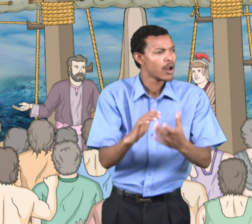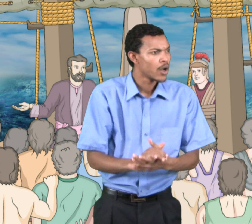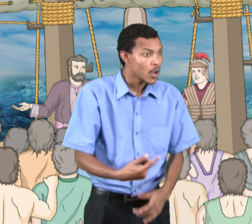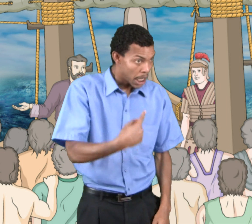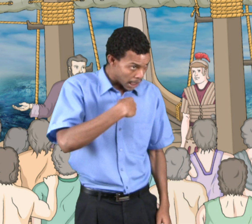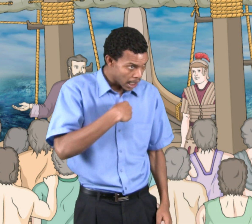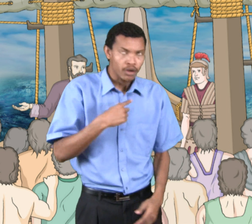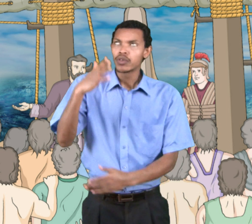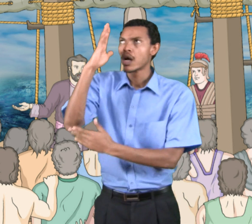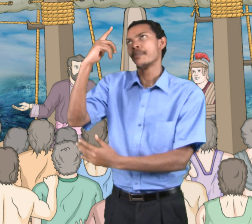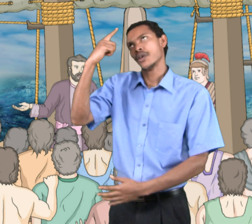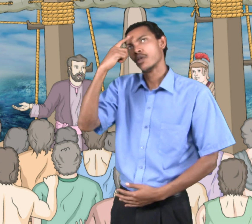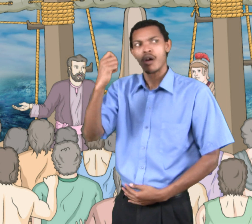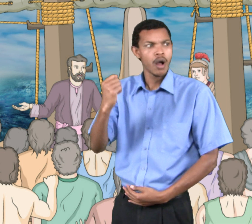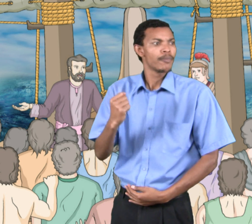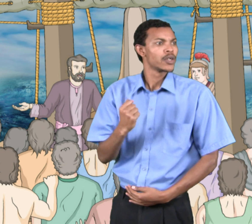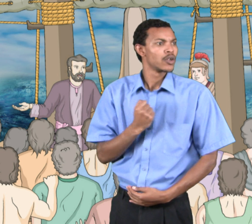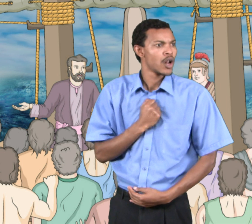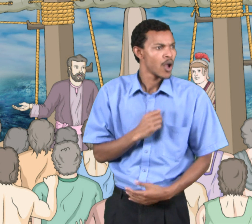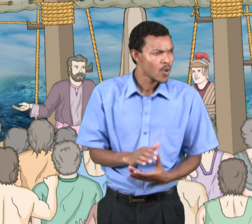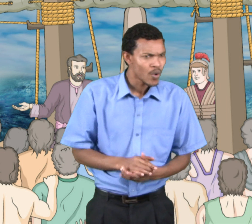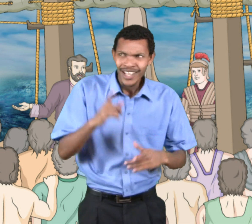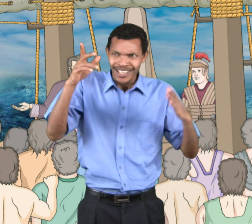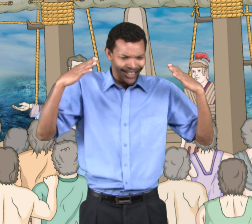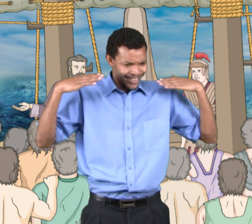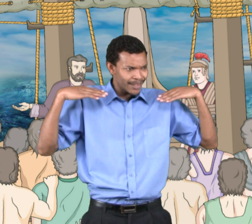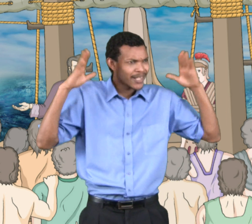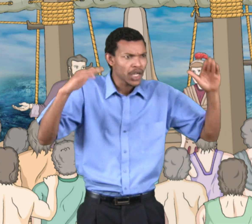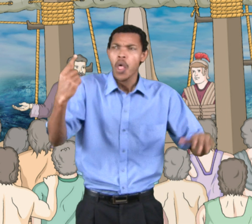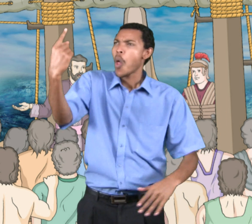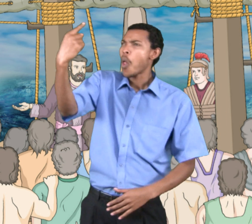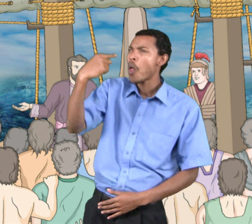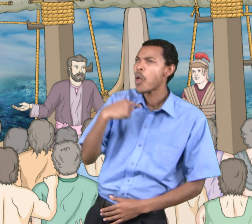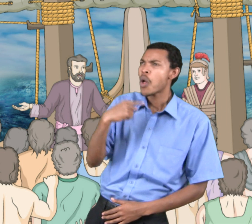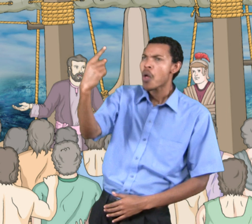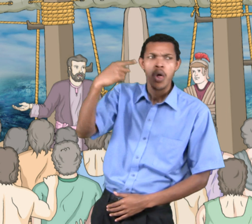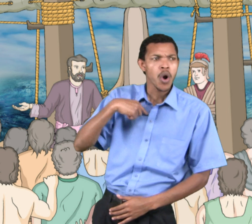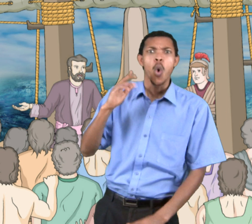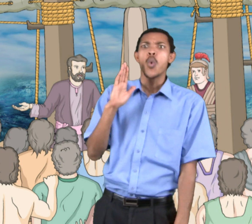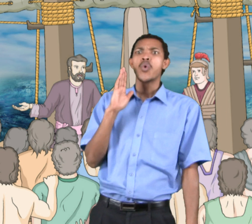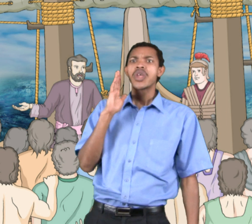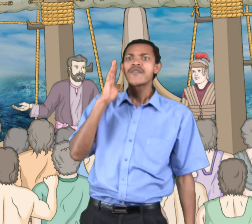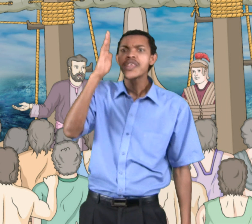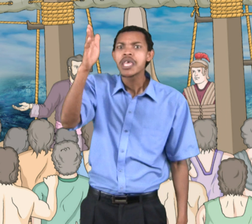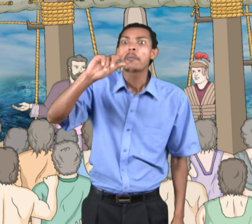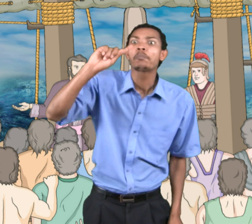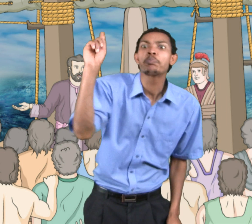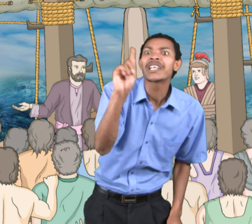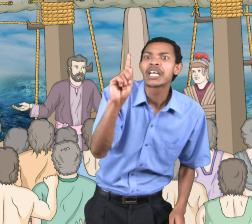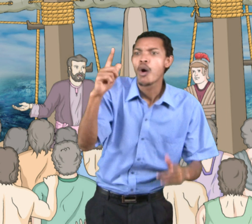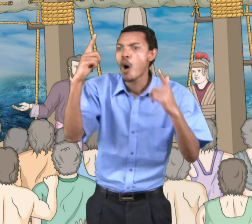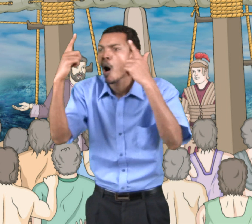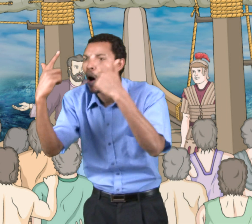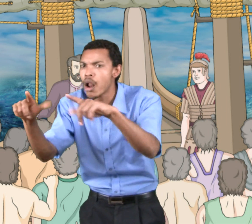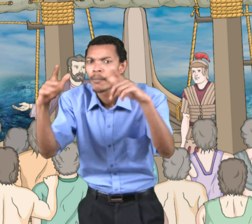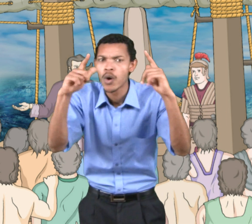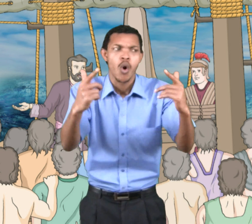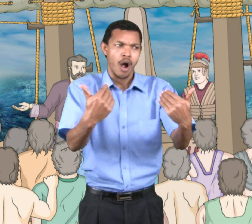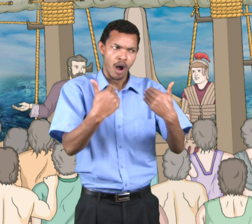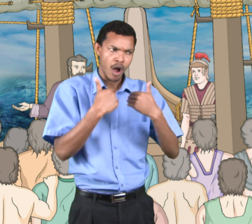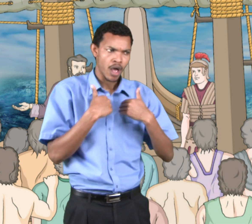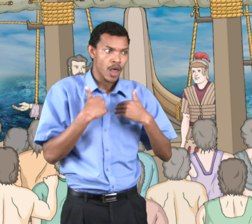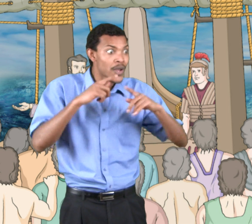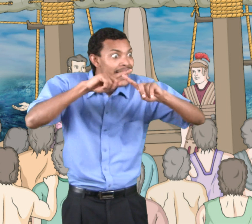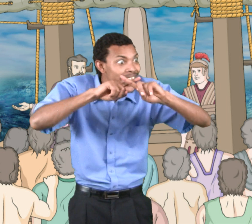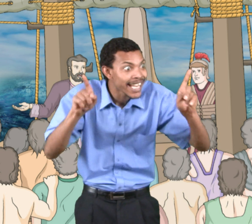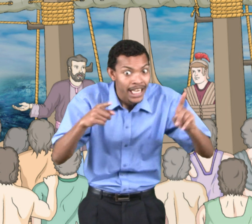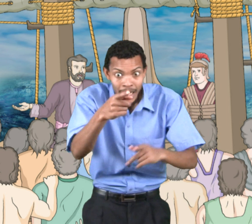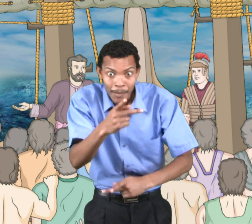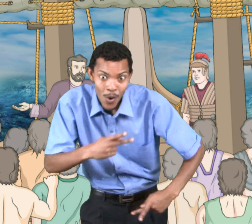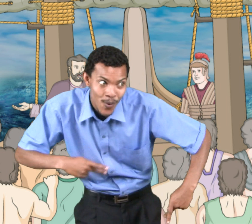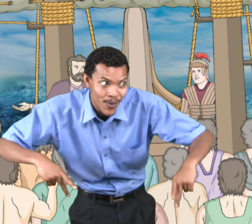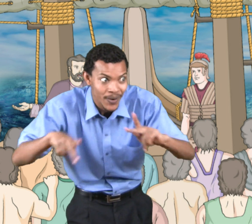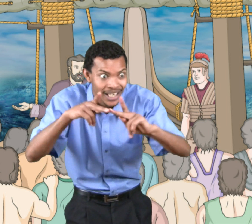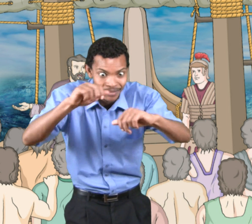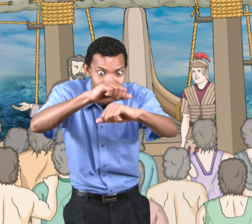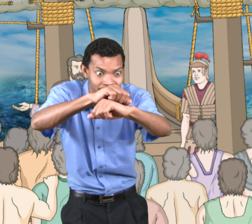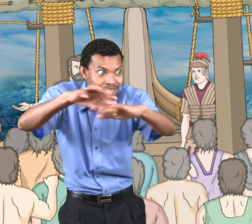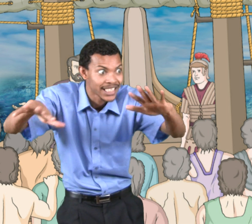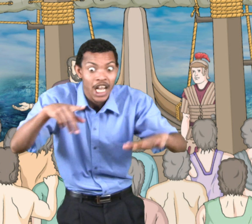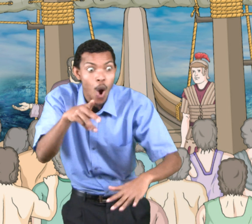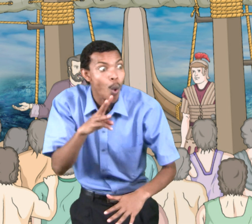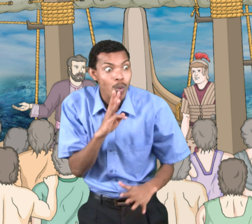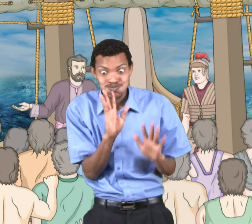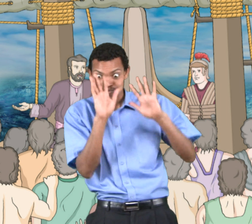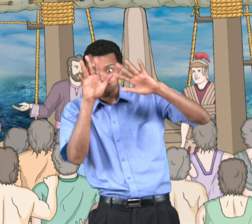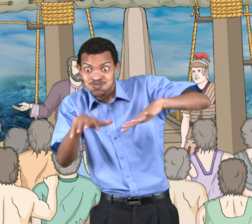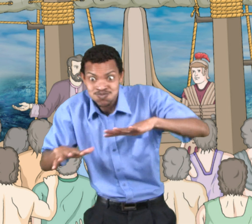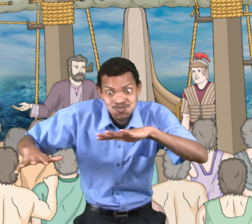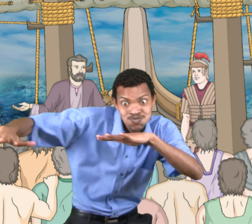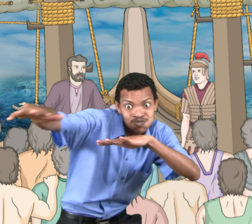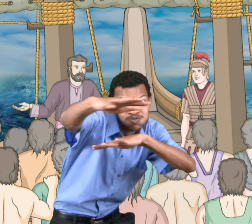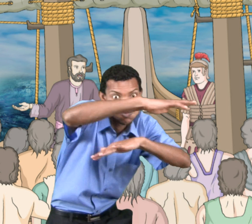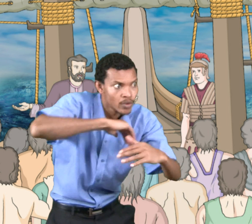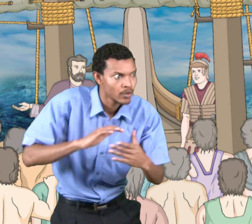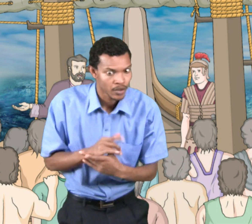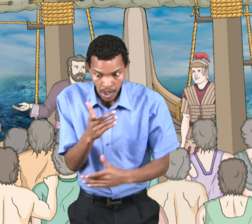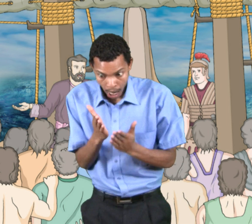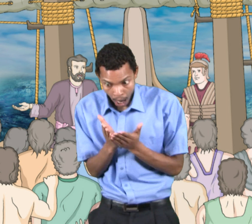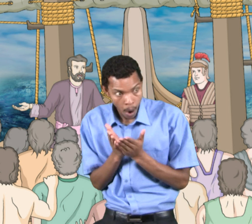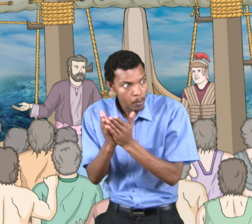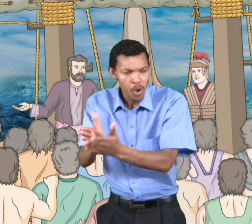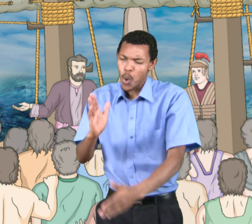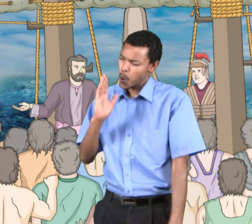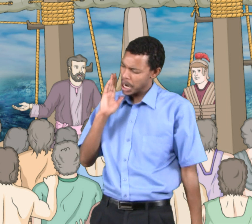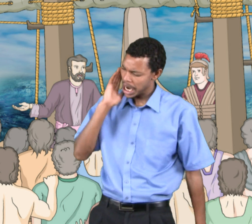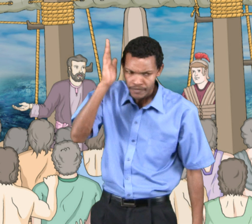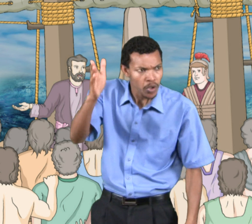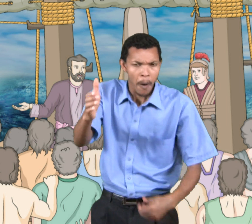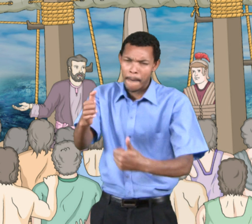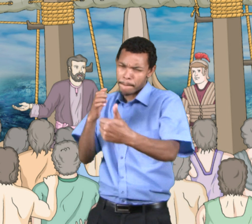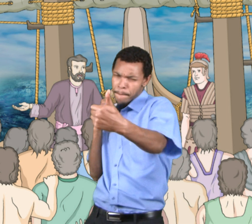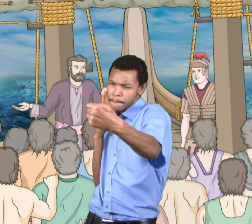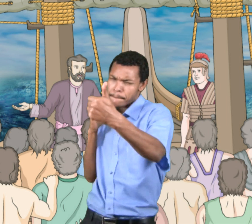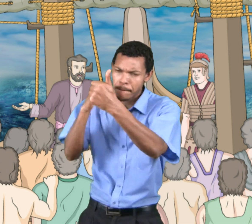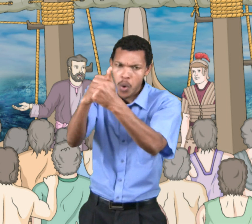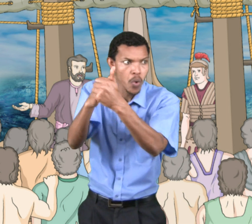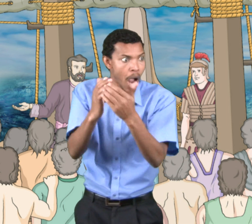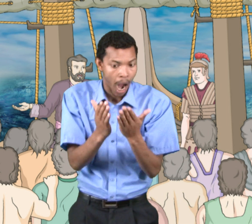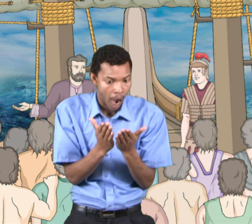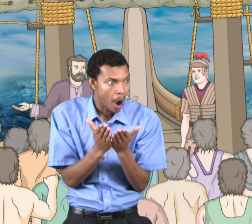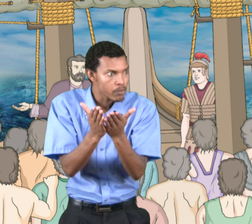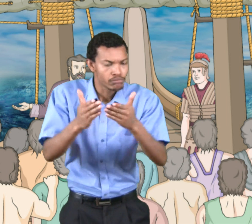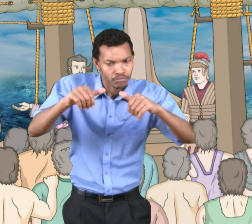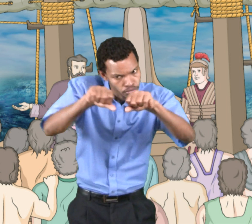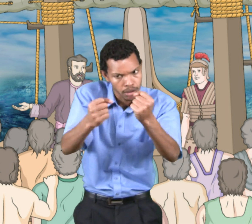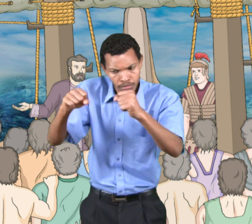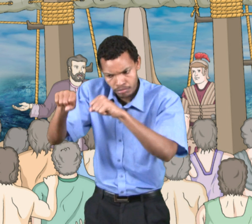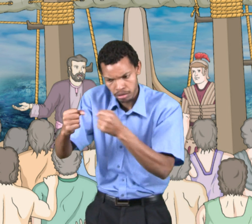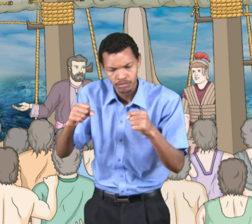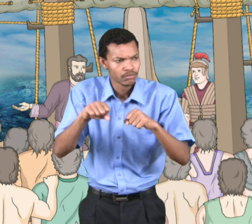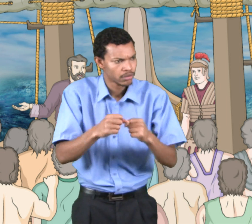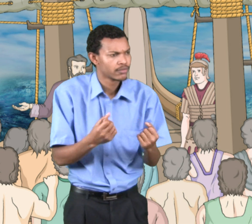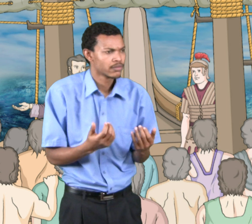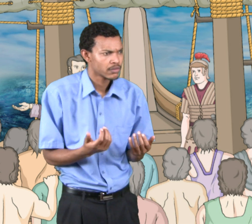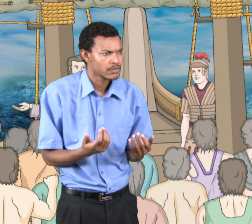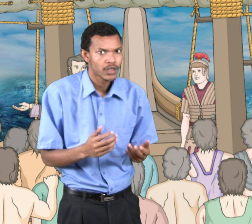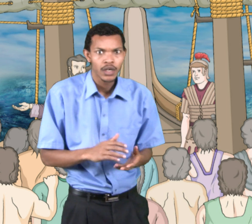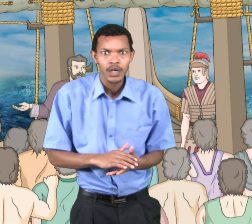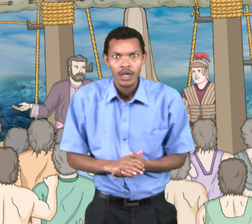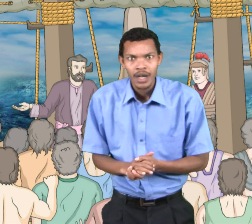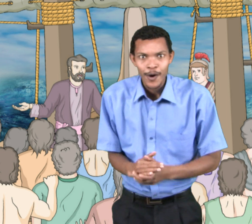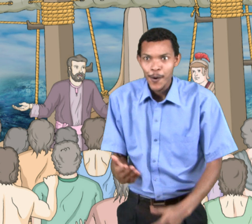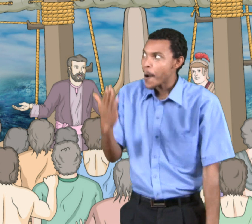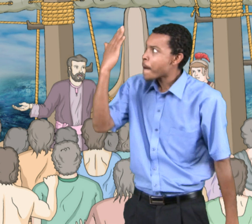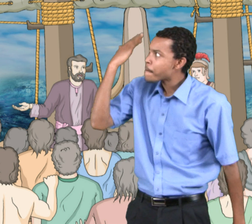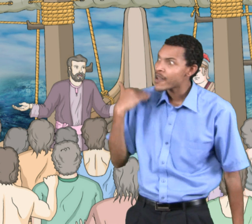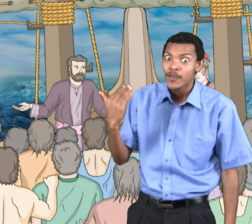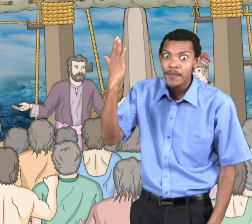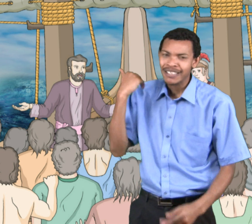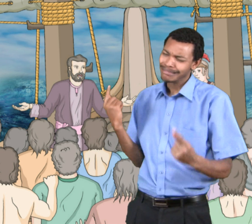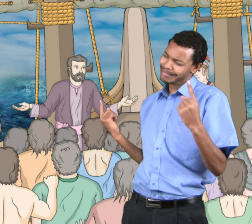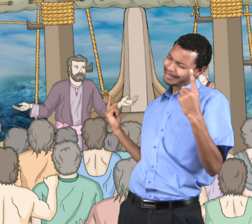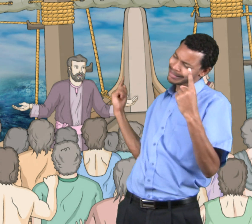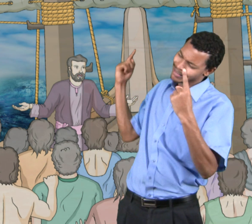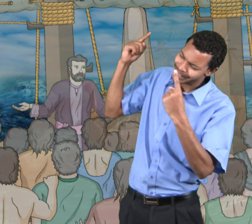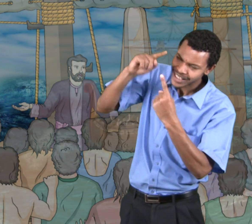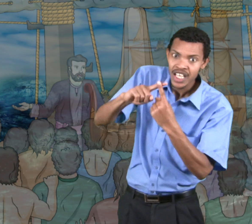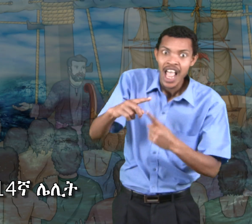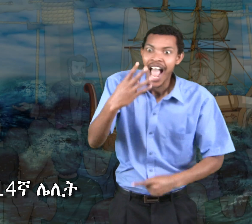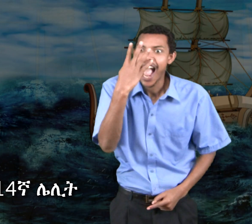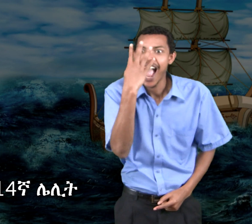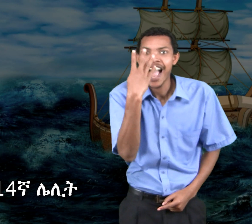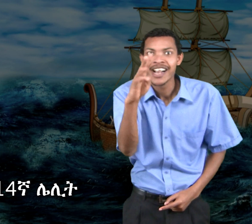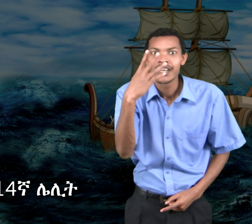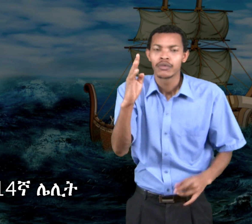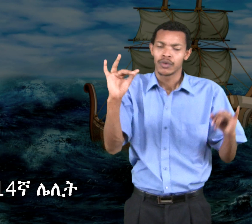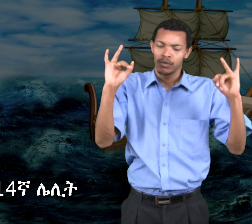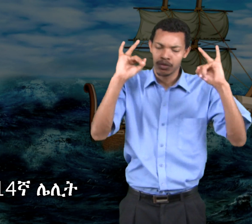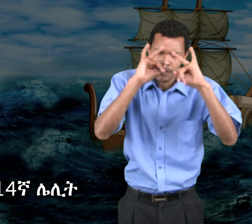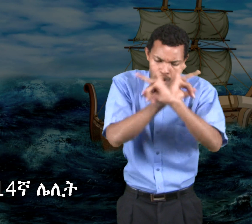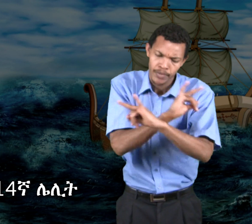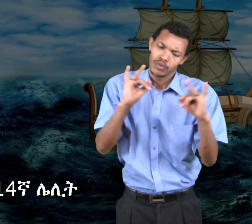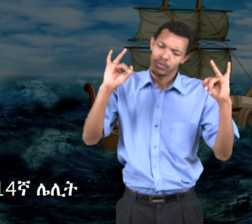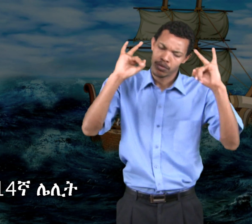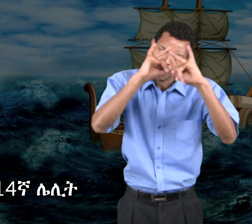So take courage, men, for I believe God that it will happen just as He told me. However, we must run aground on some island.”